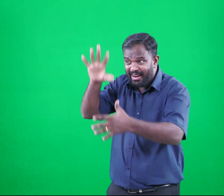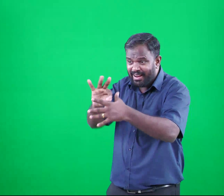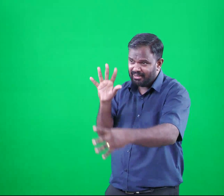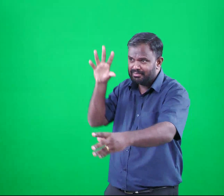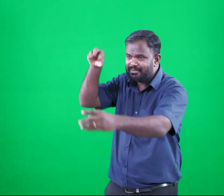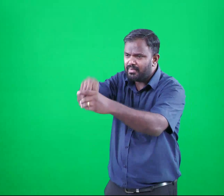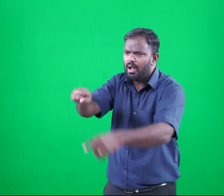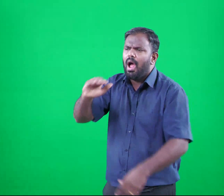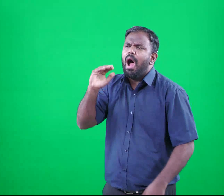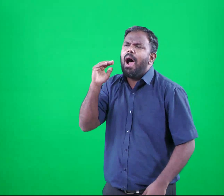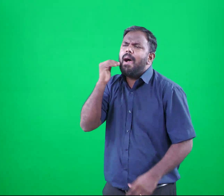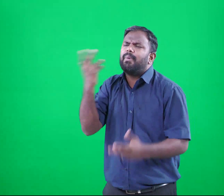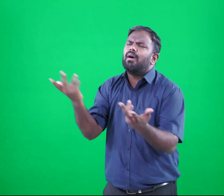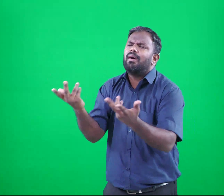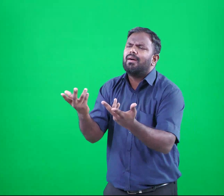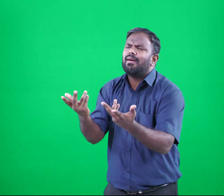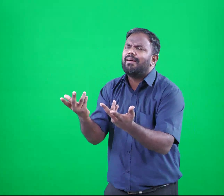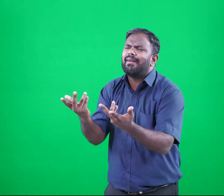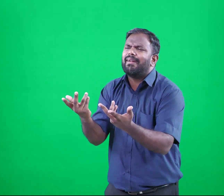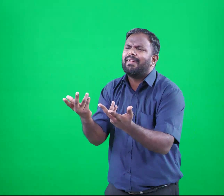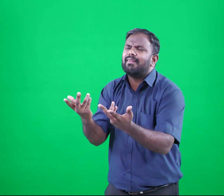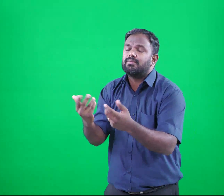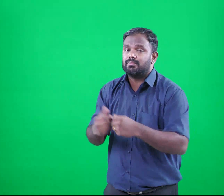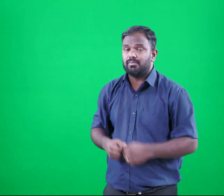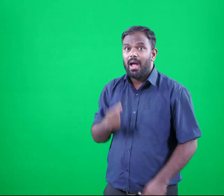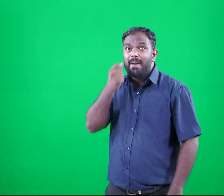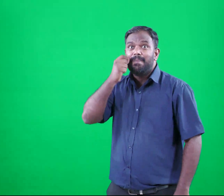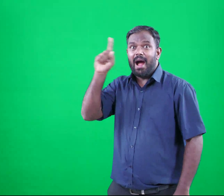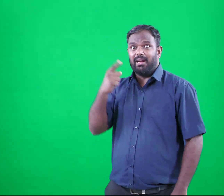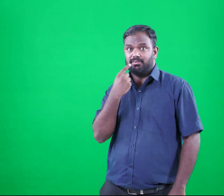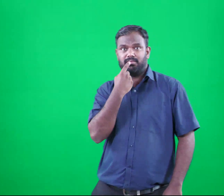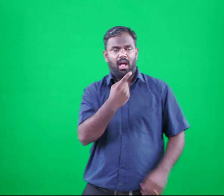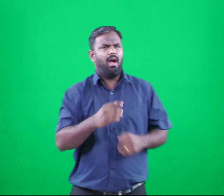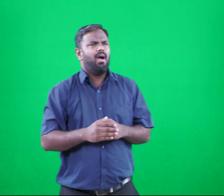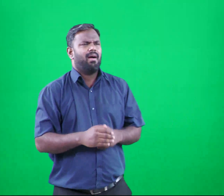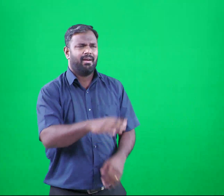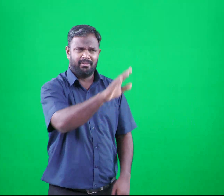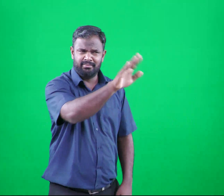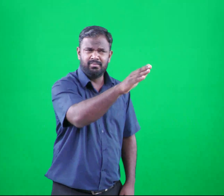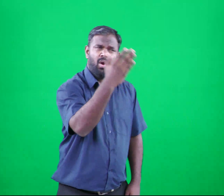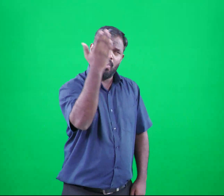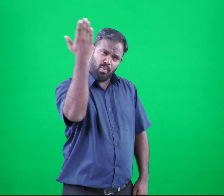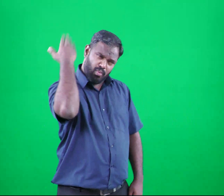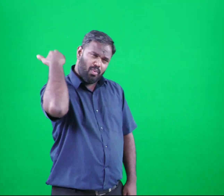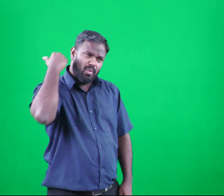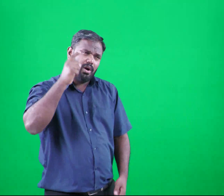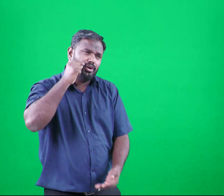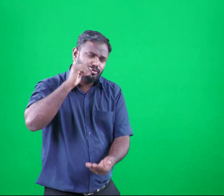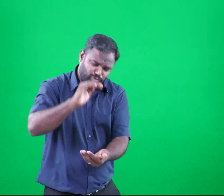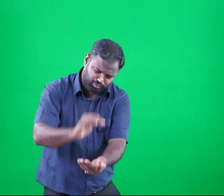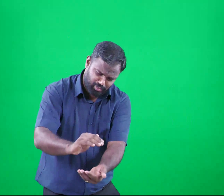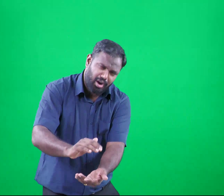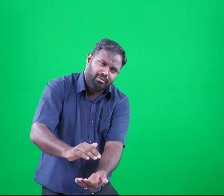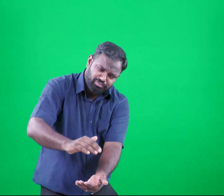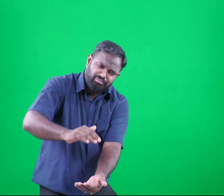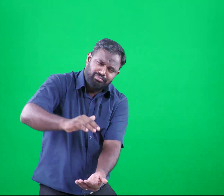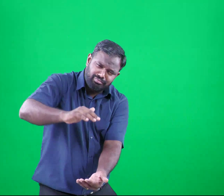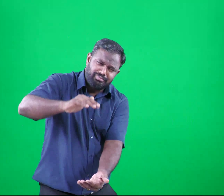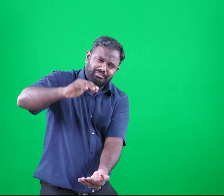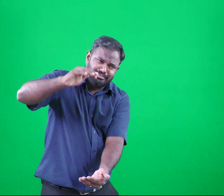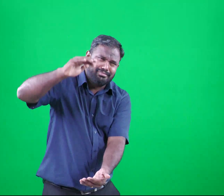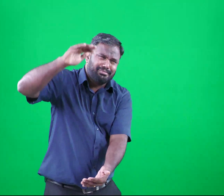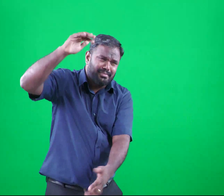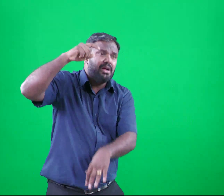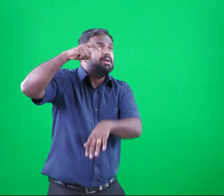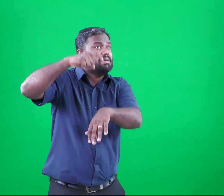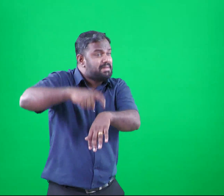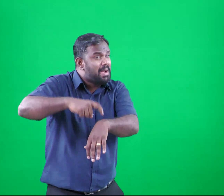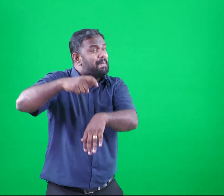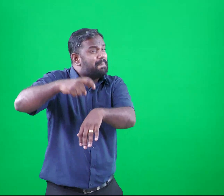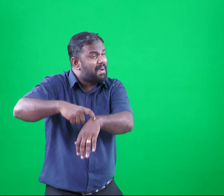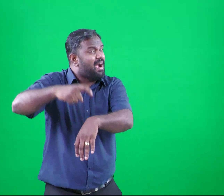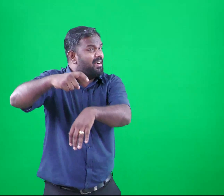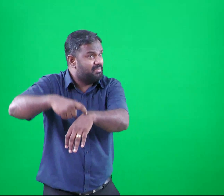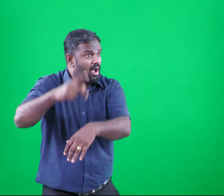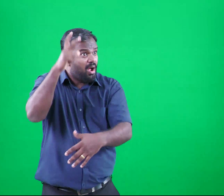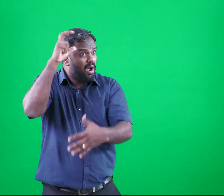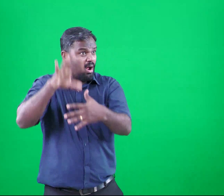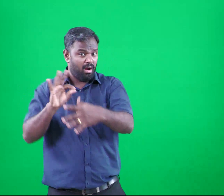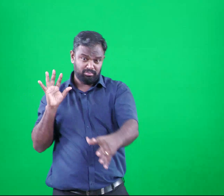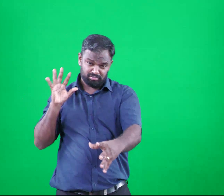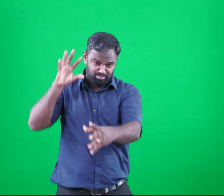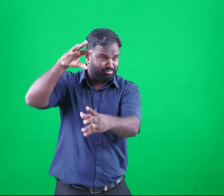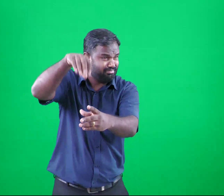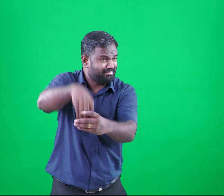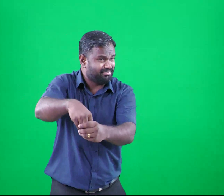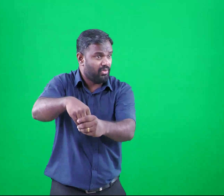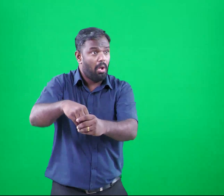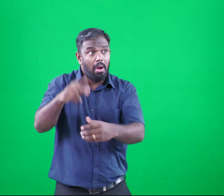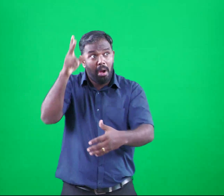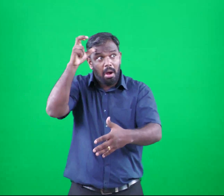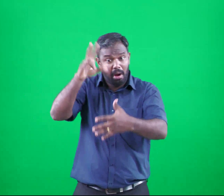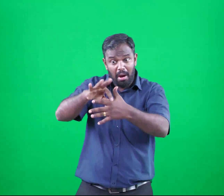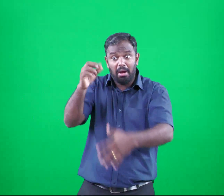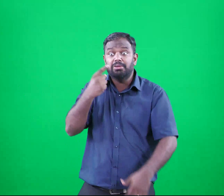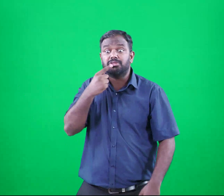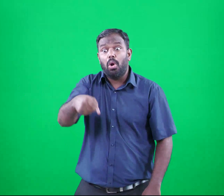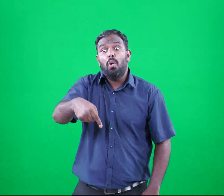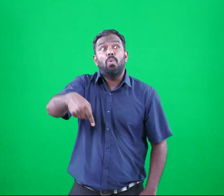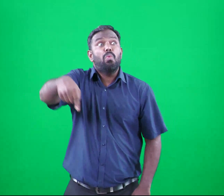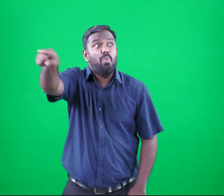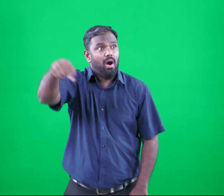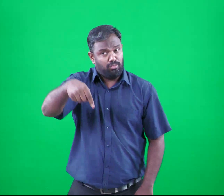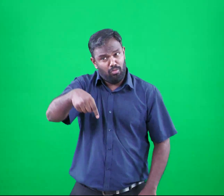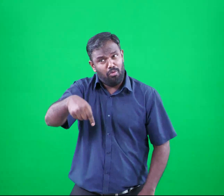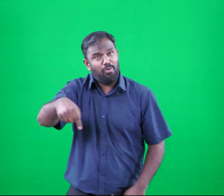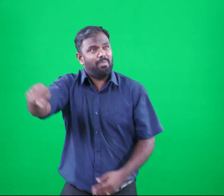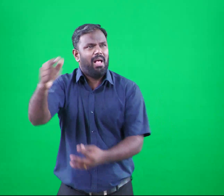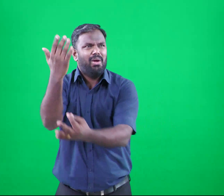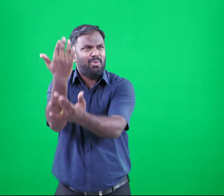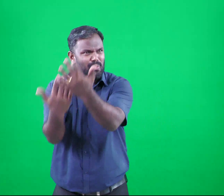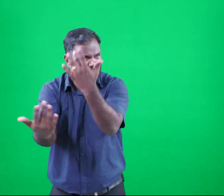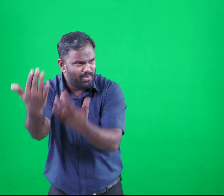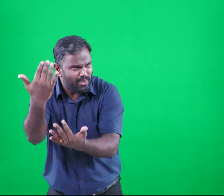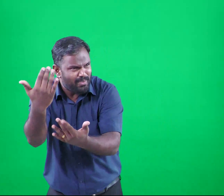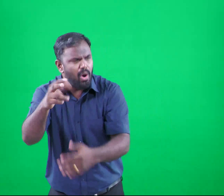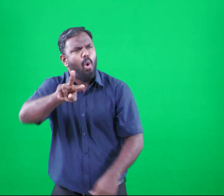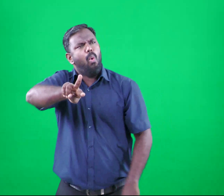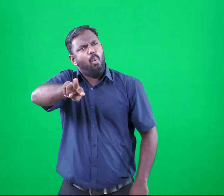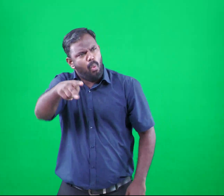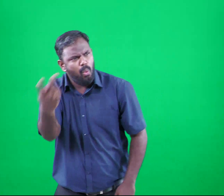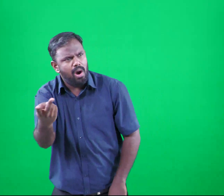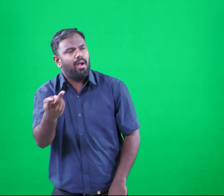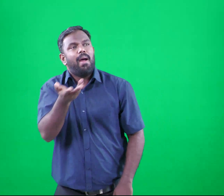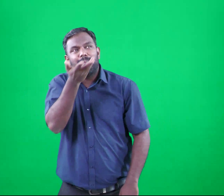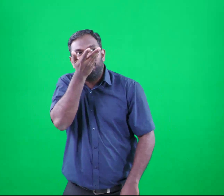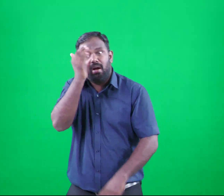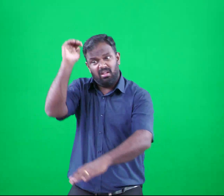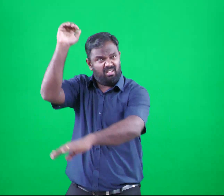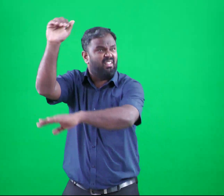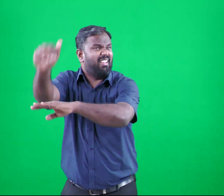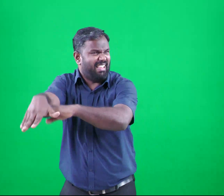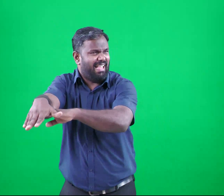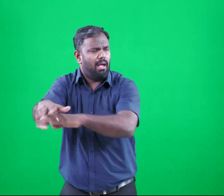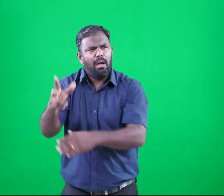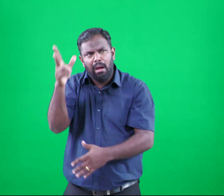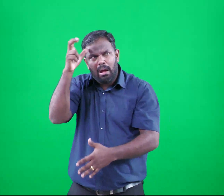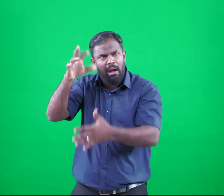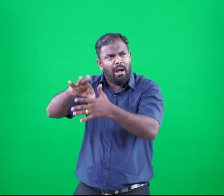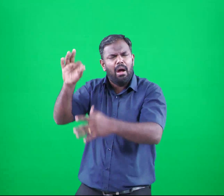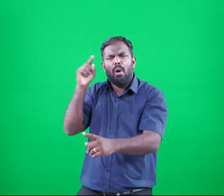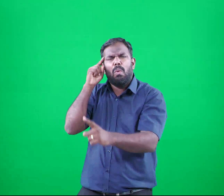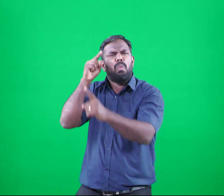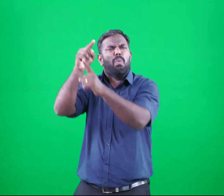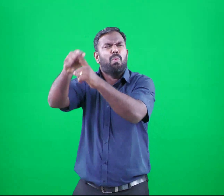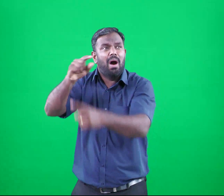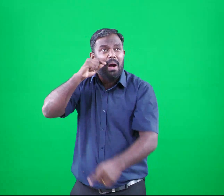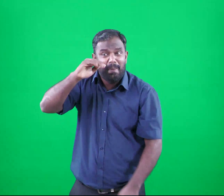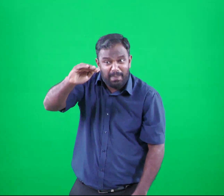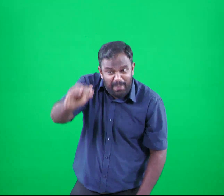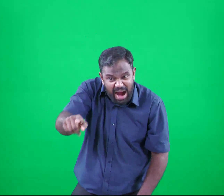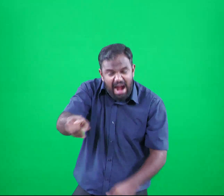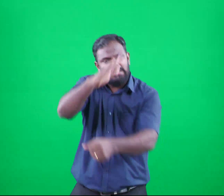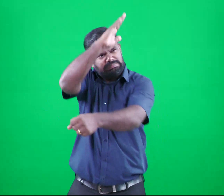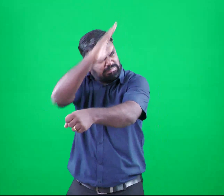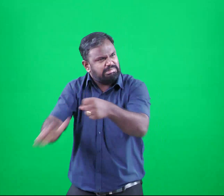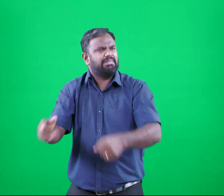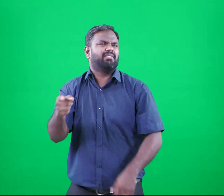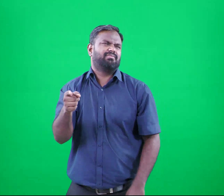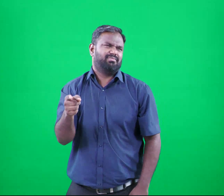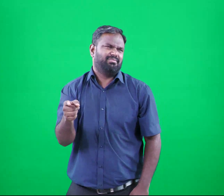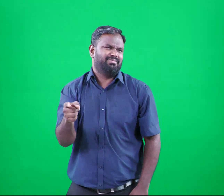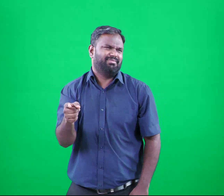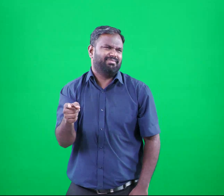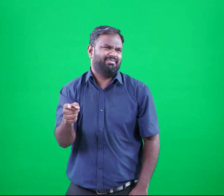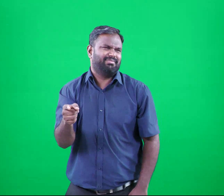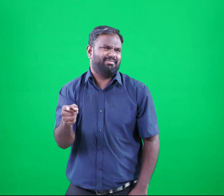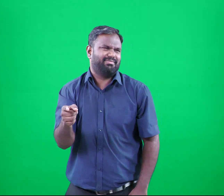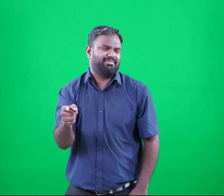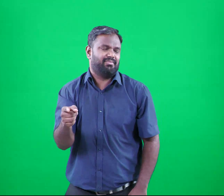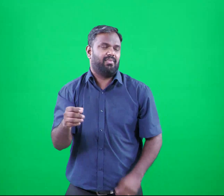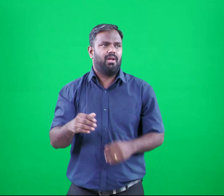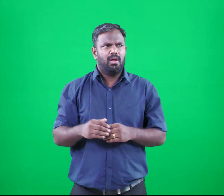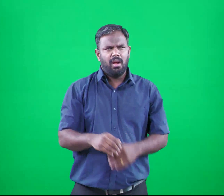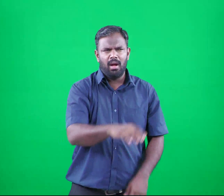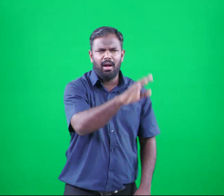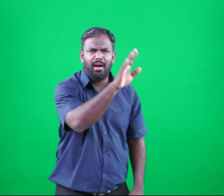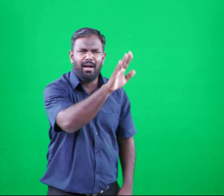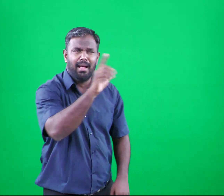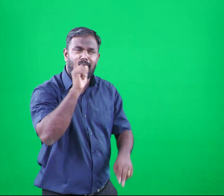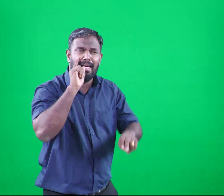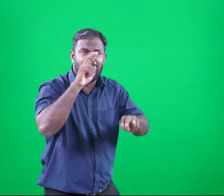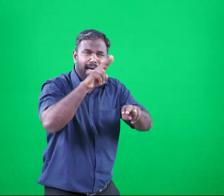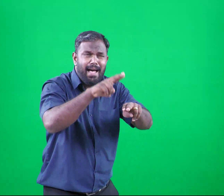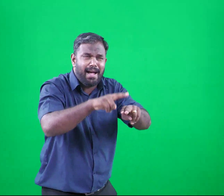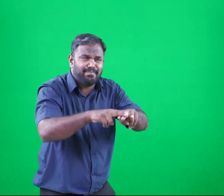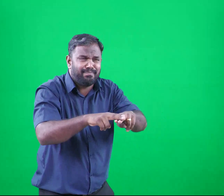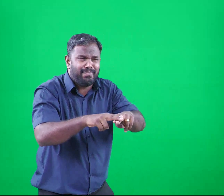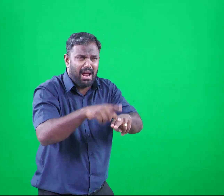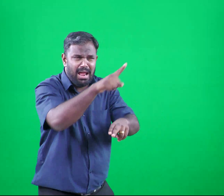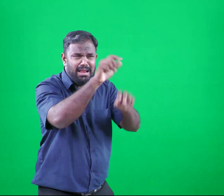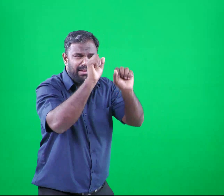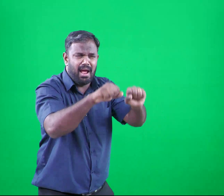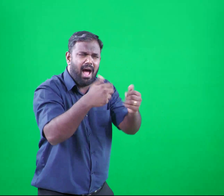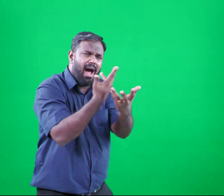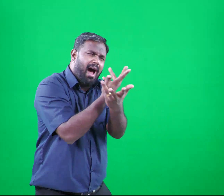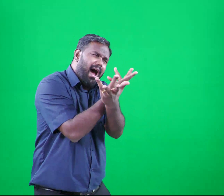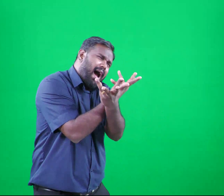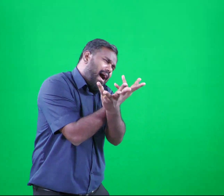"From childhood," he said. "It often throws him into the fire or into the water, trying to kill him.